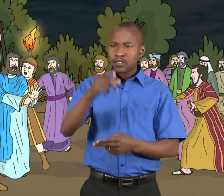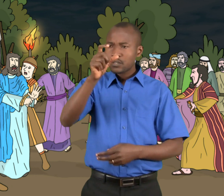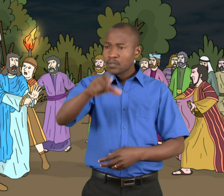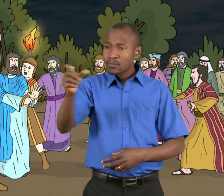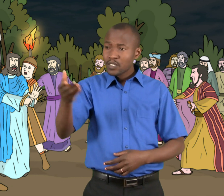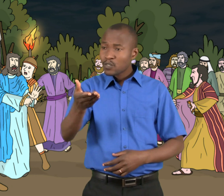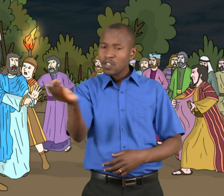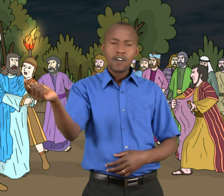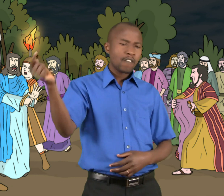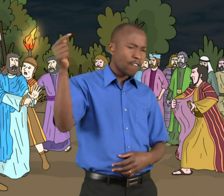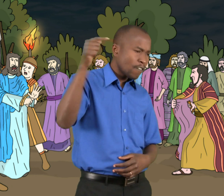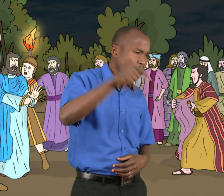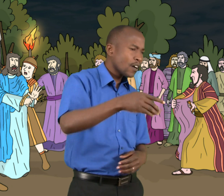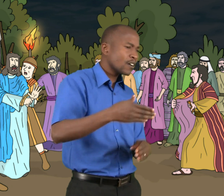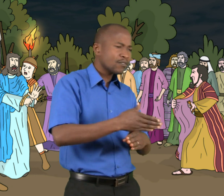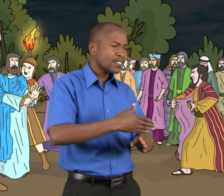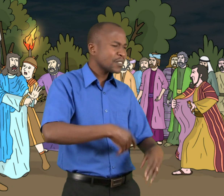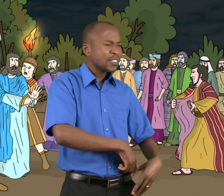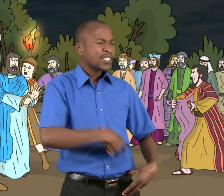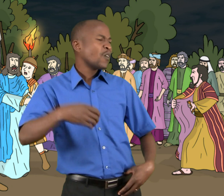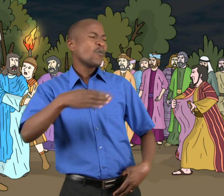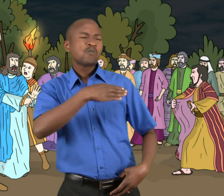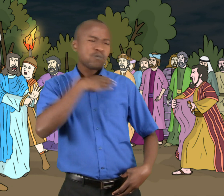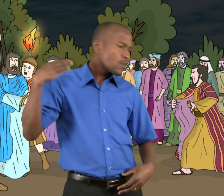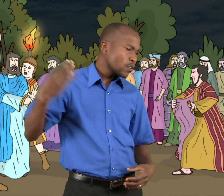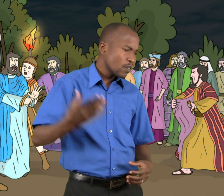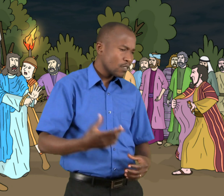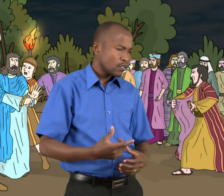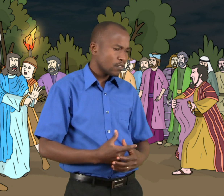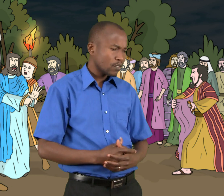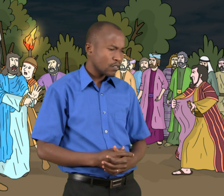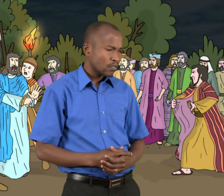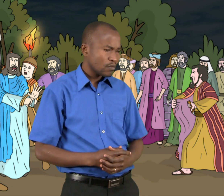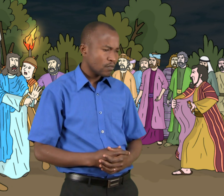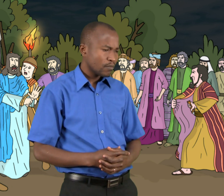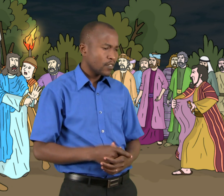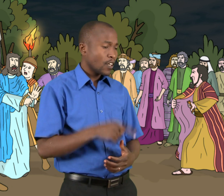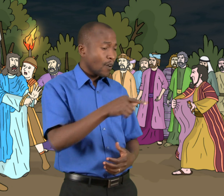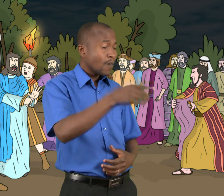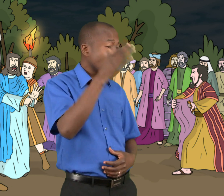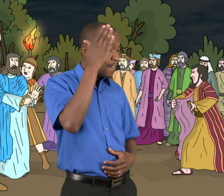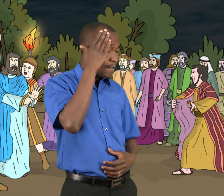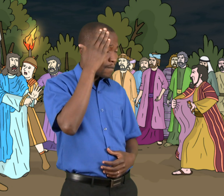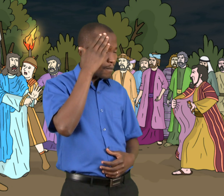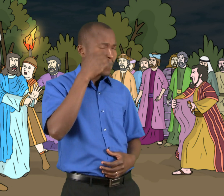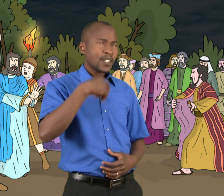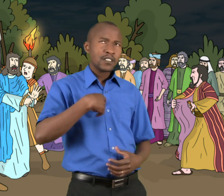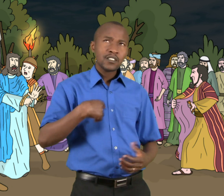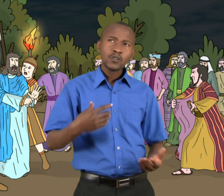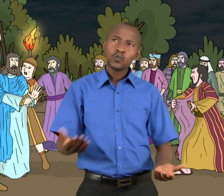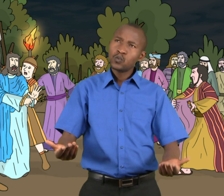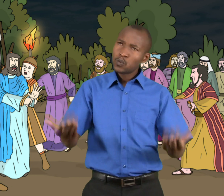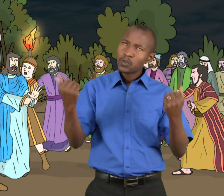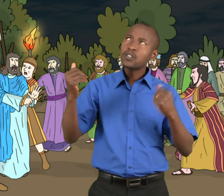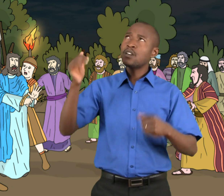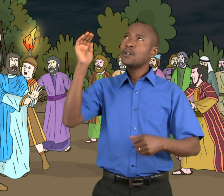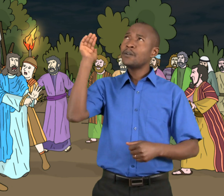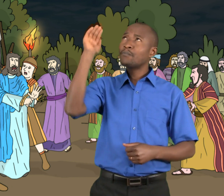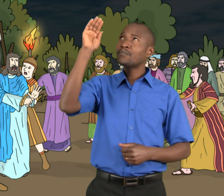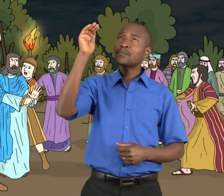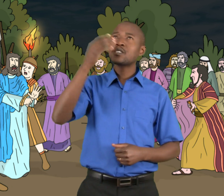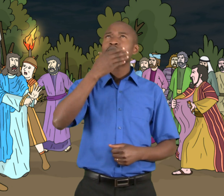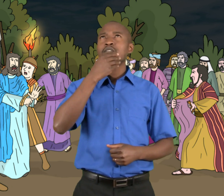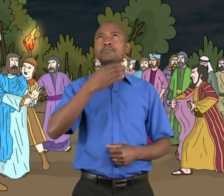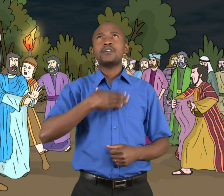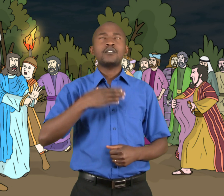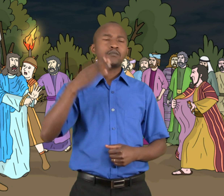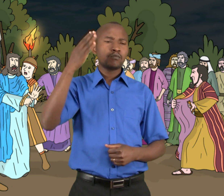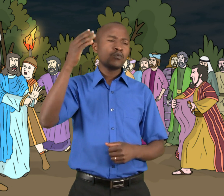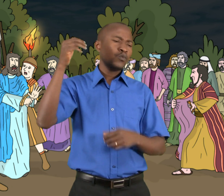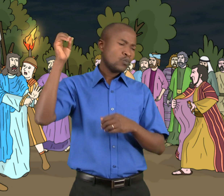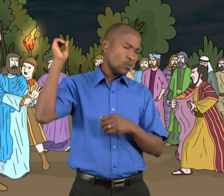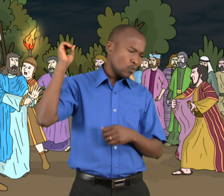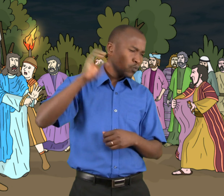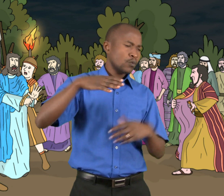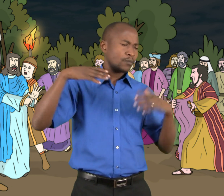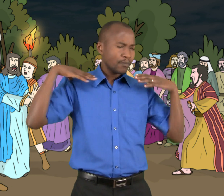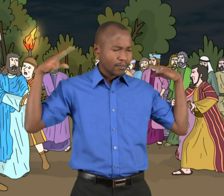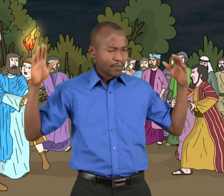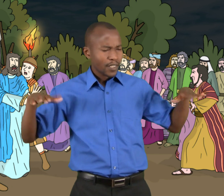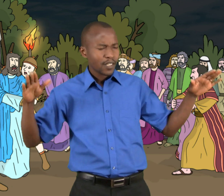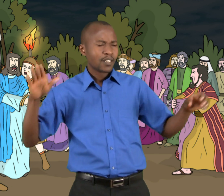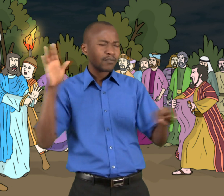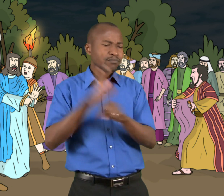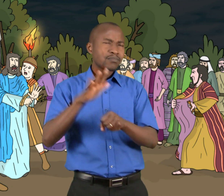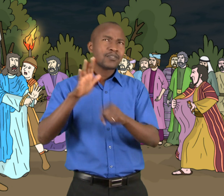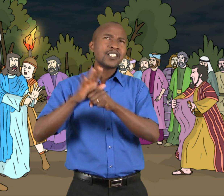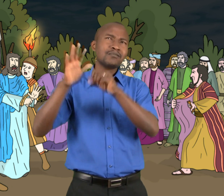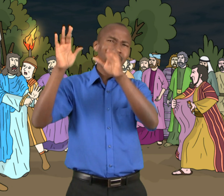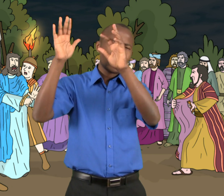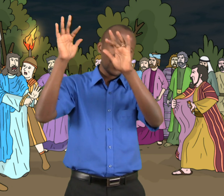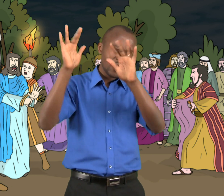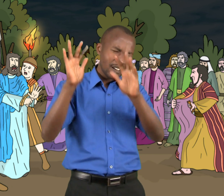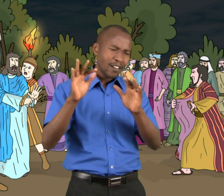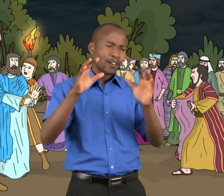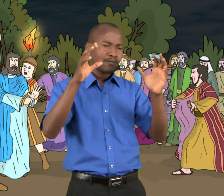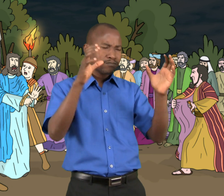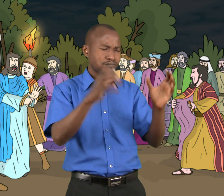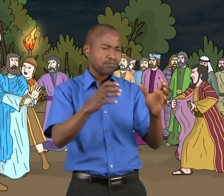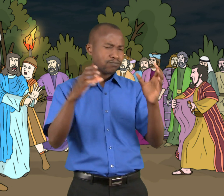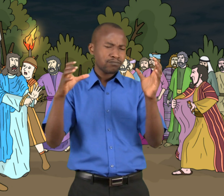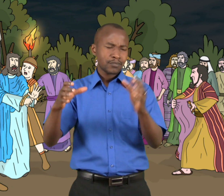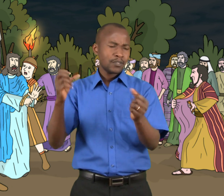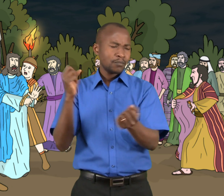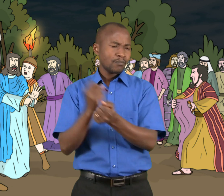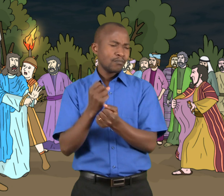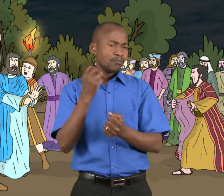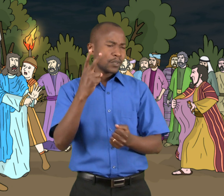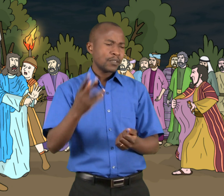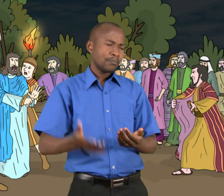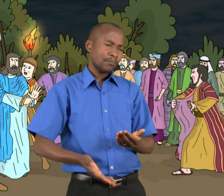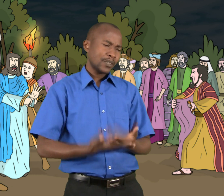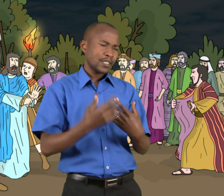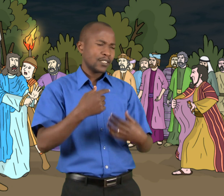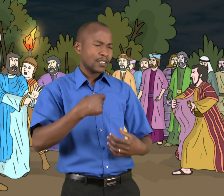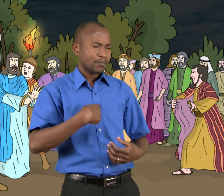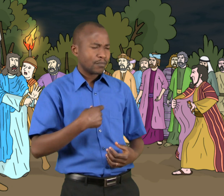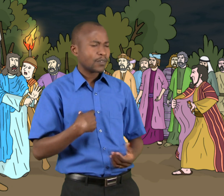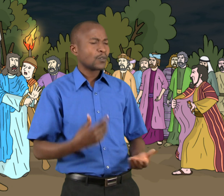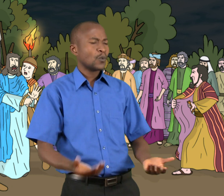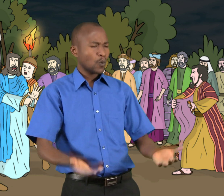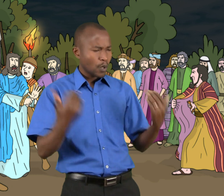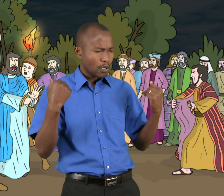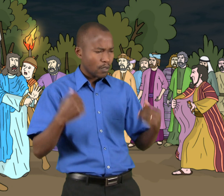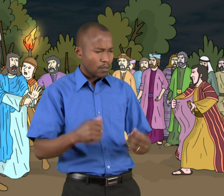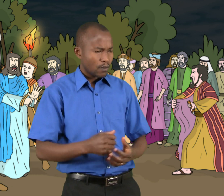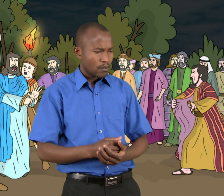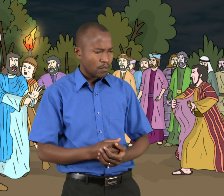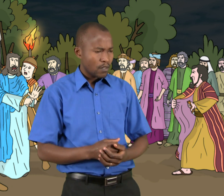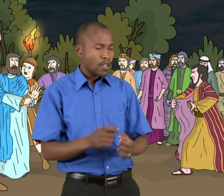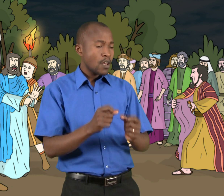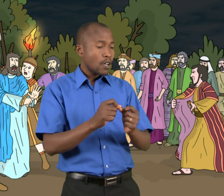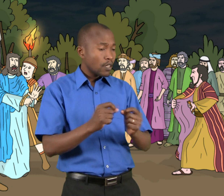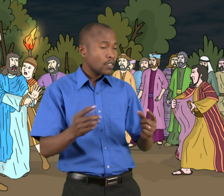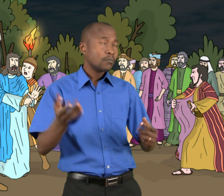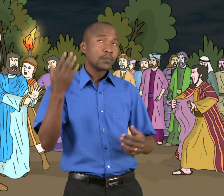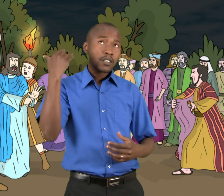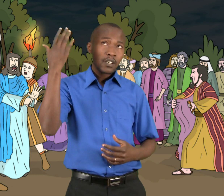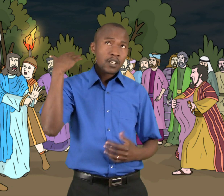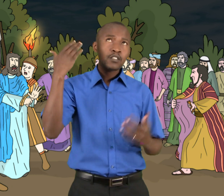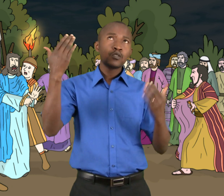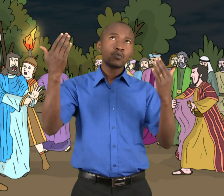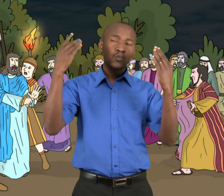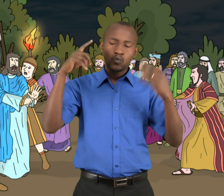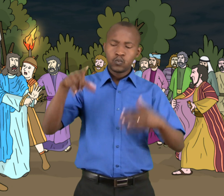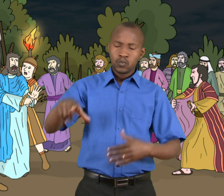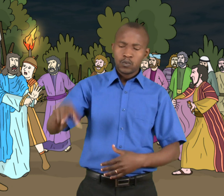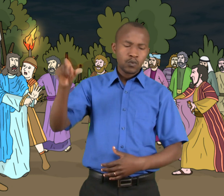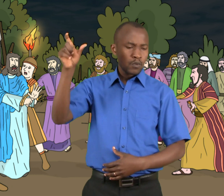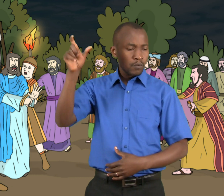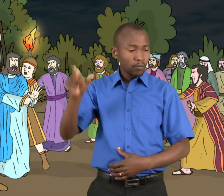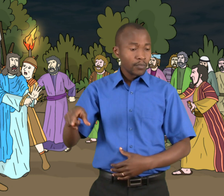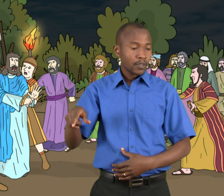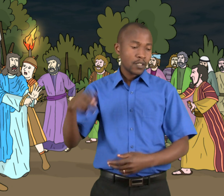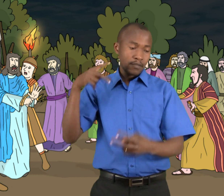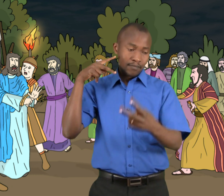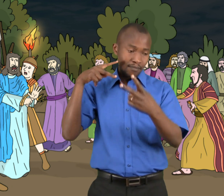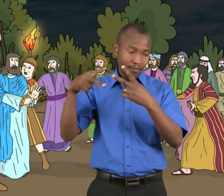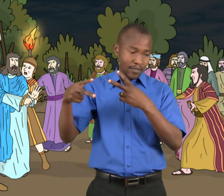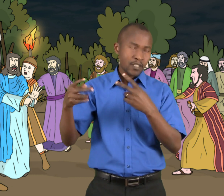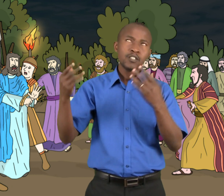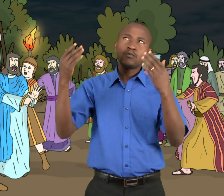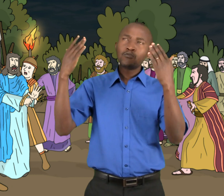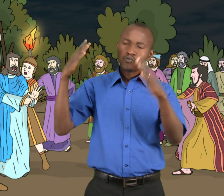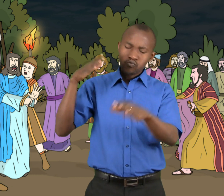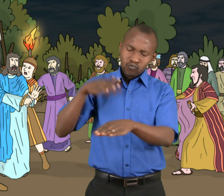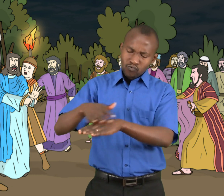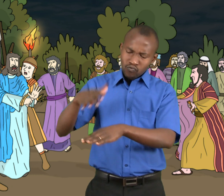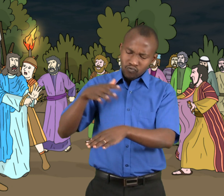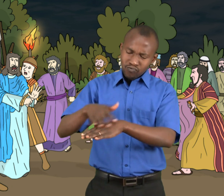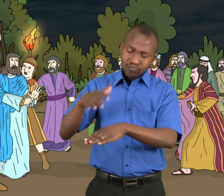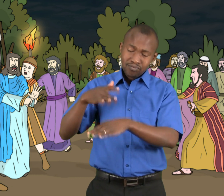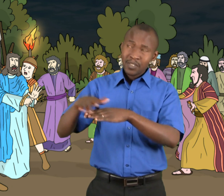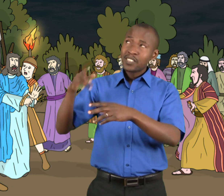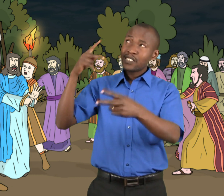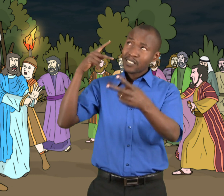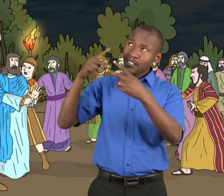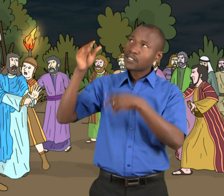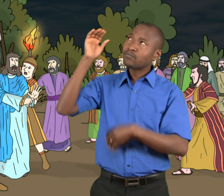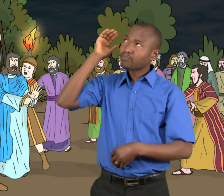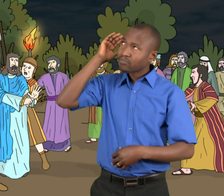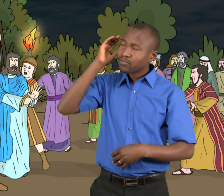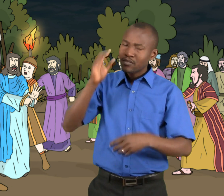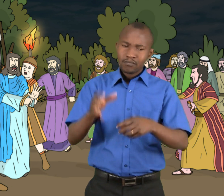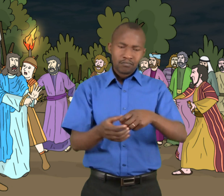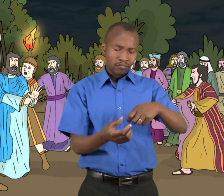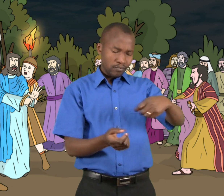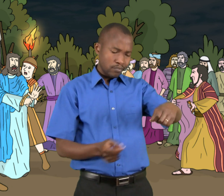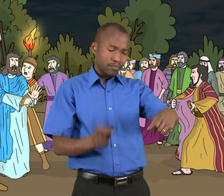Are you not aware that I can call on My Father, and He will at once put at My disposal more than twelve legions of angels?